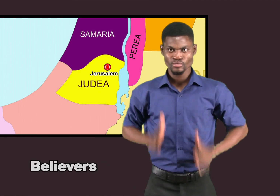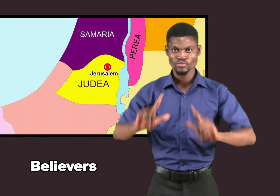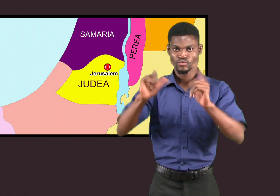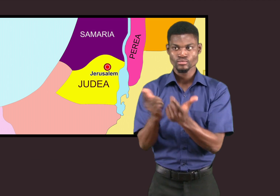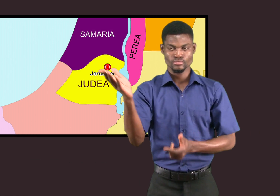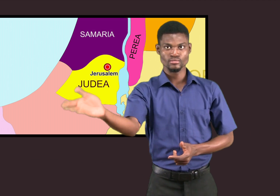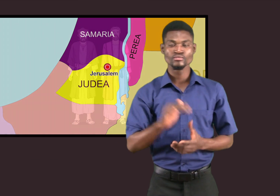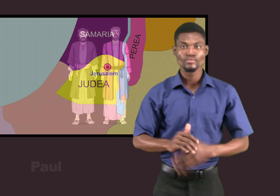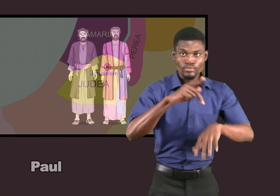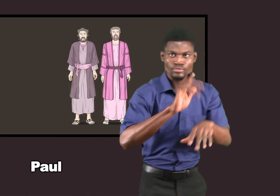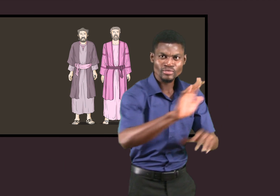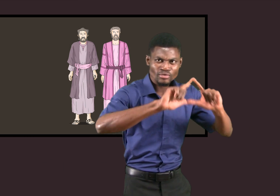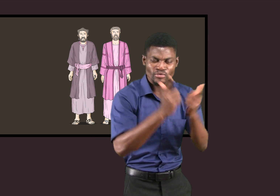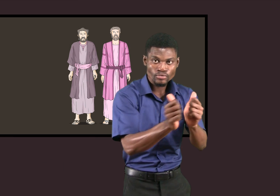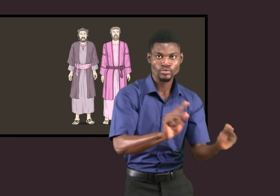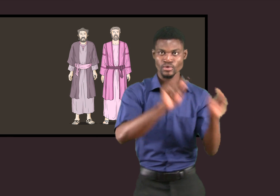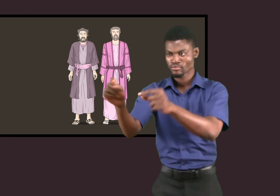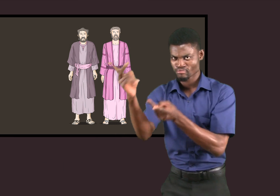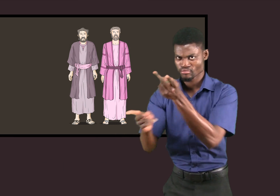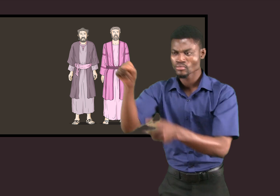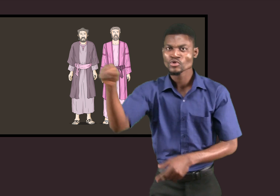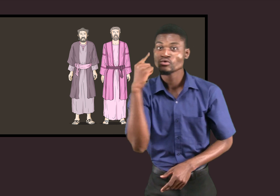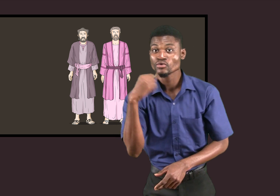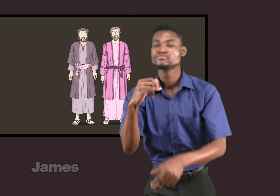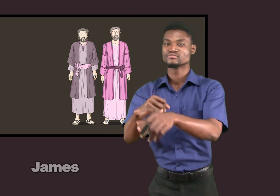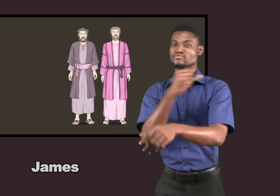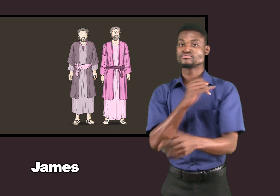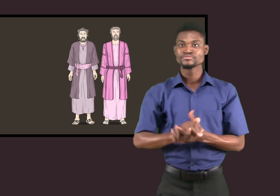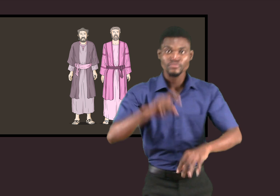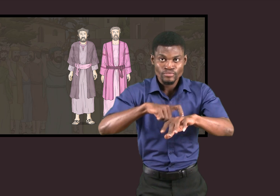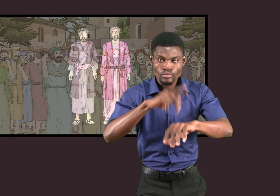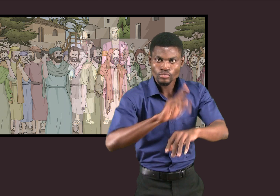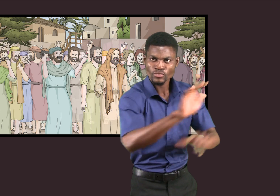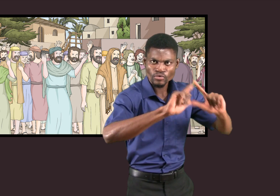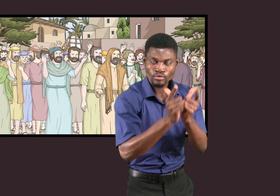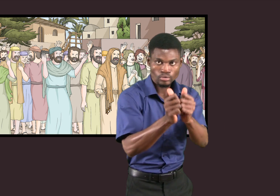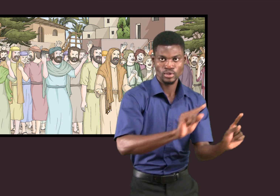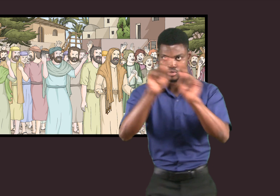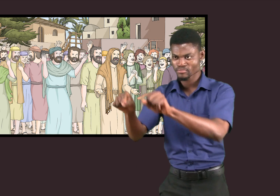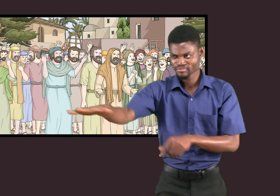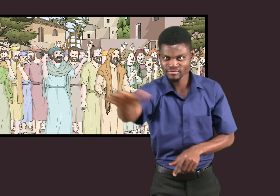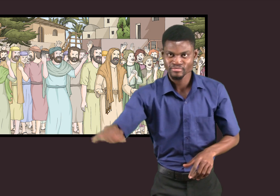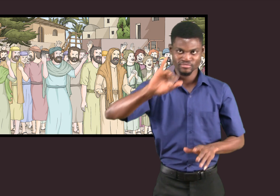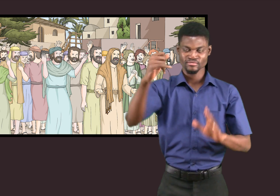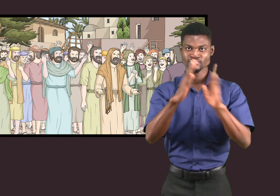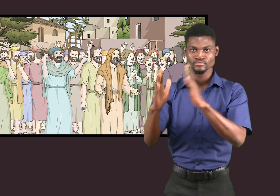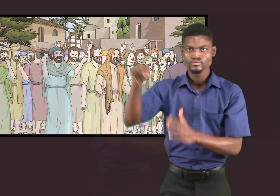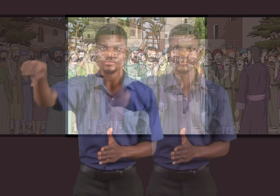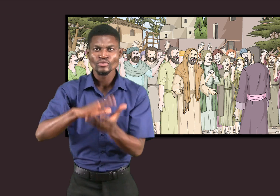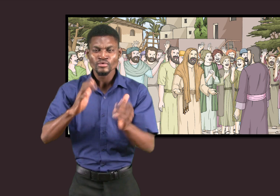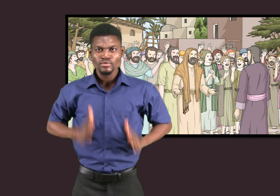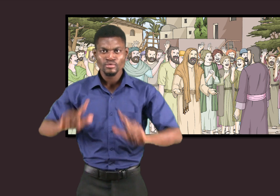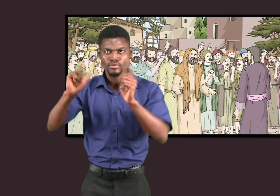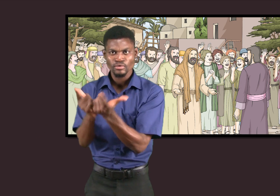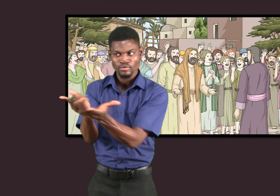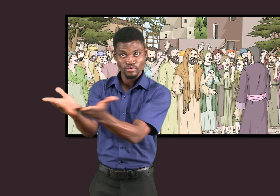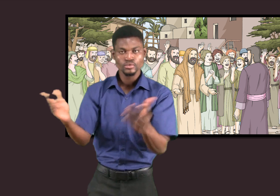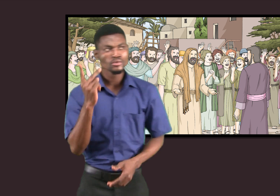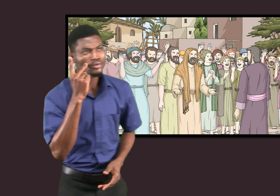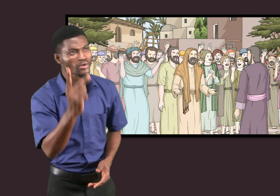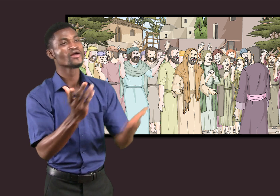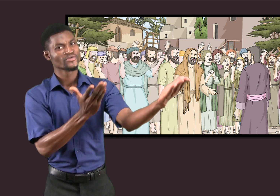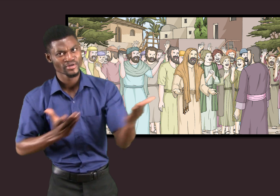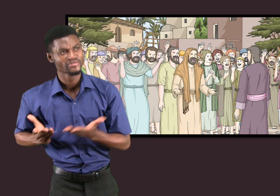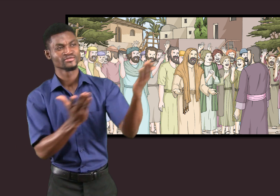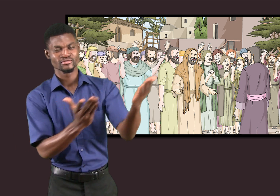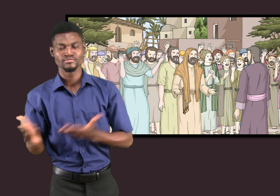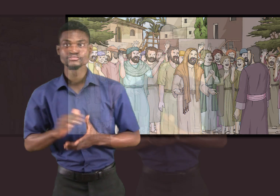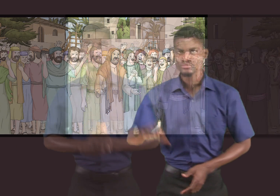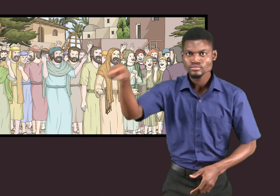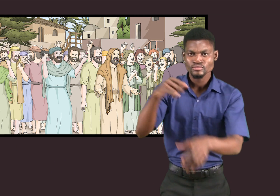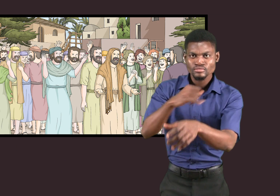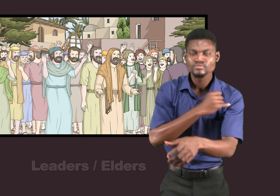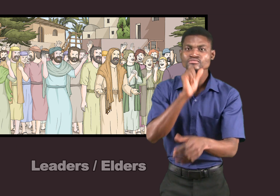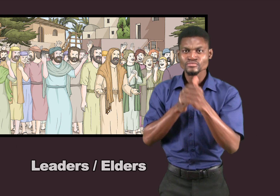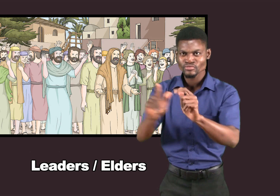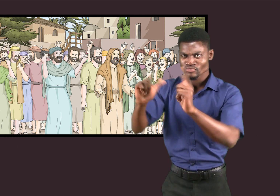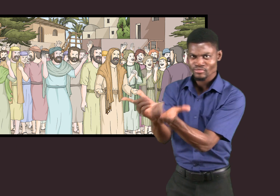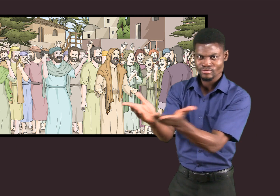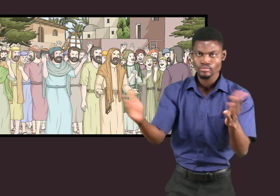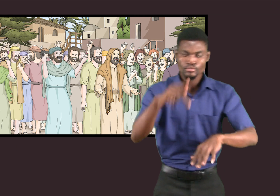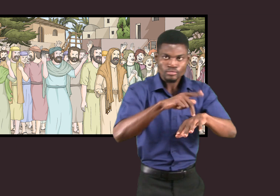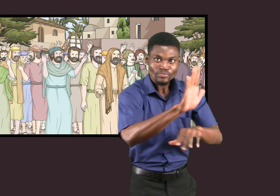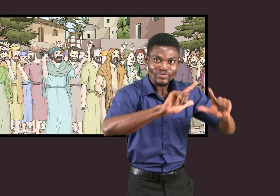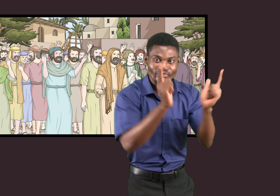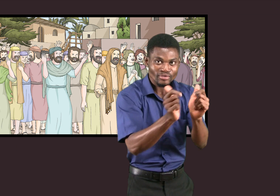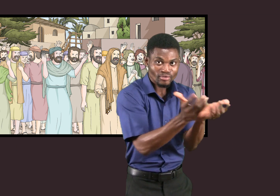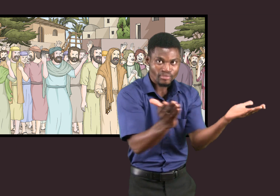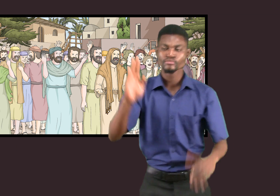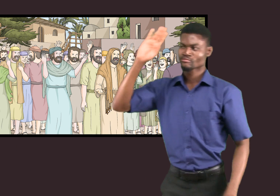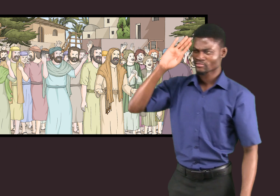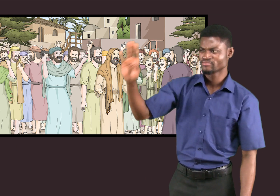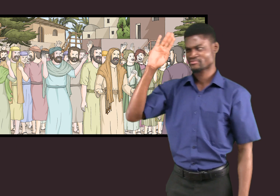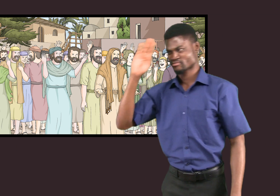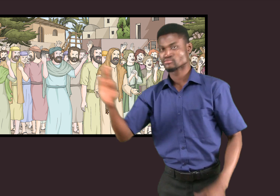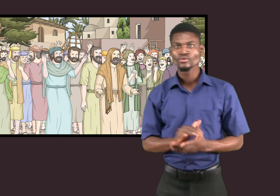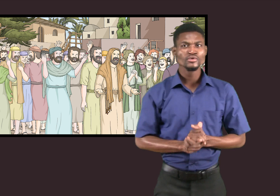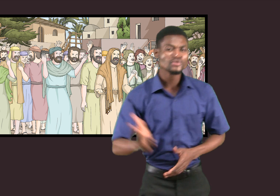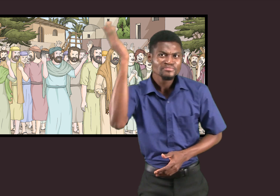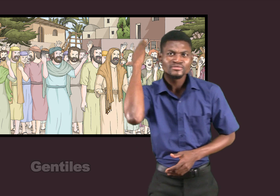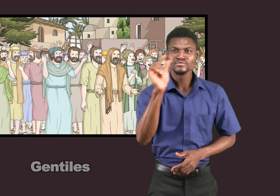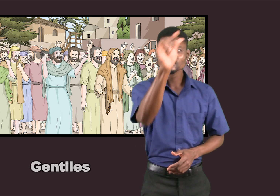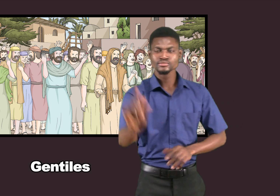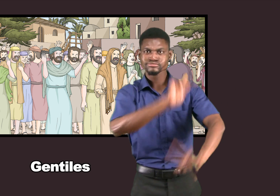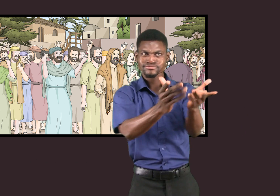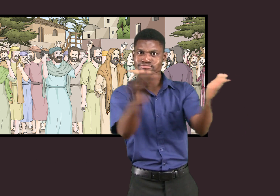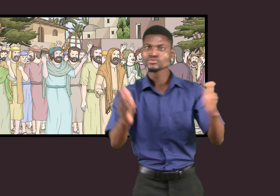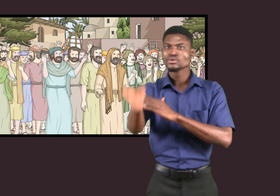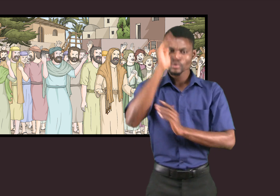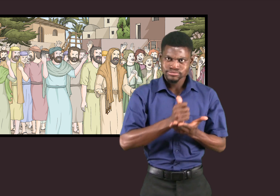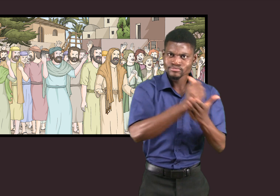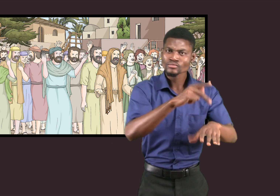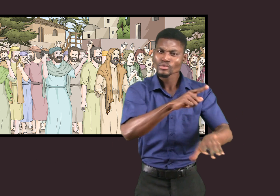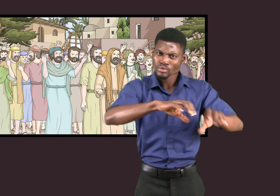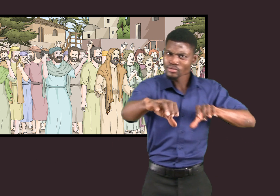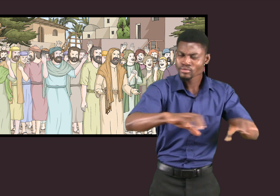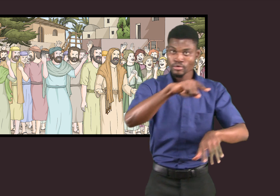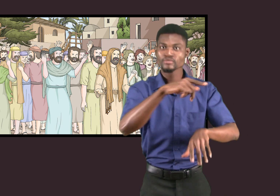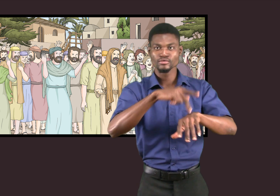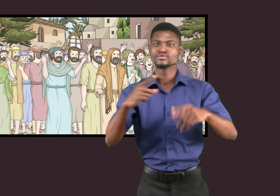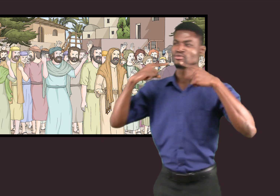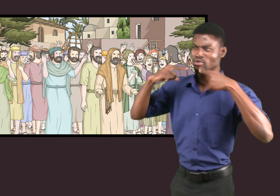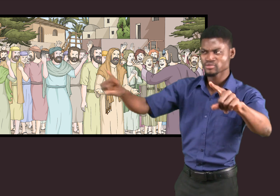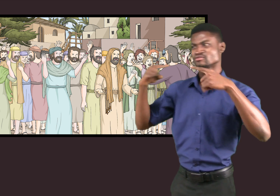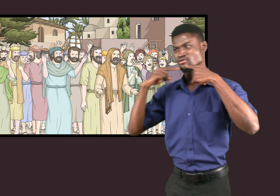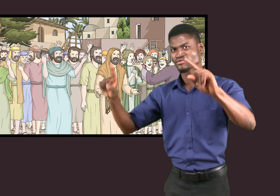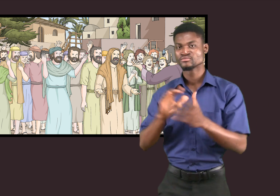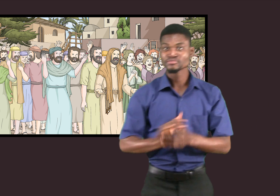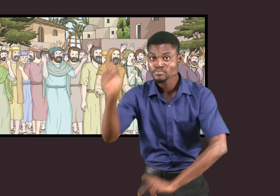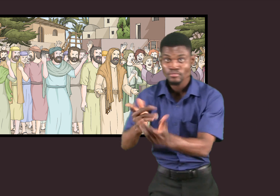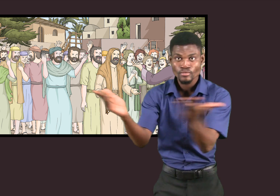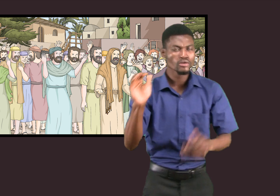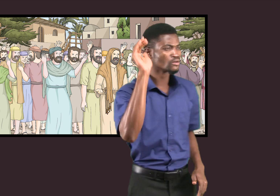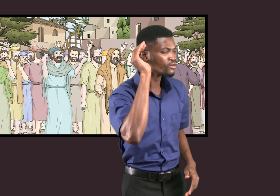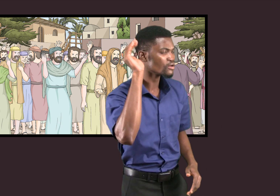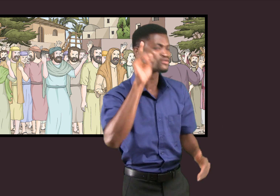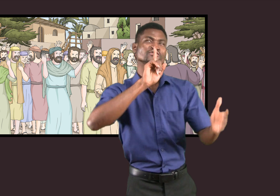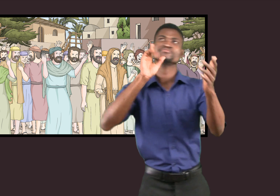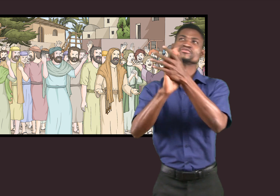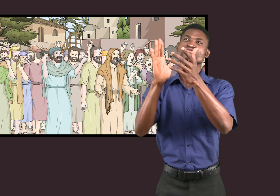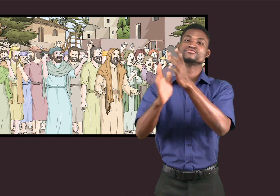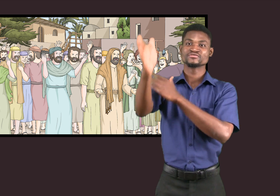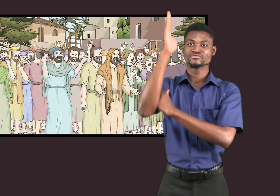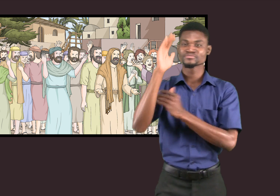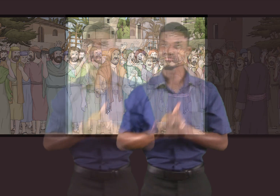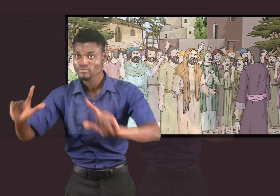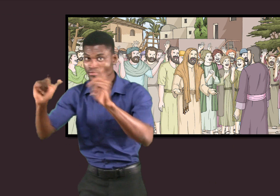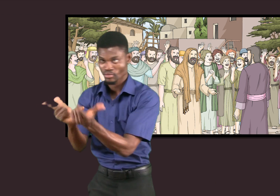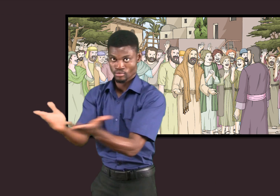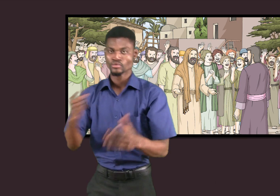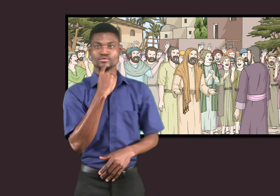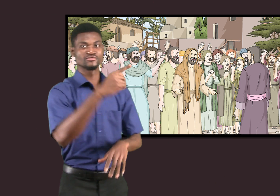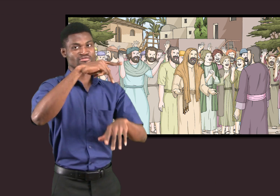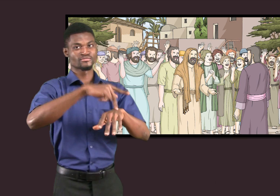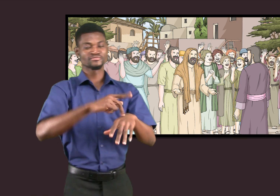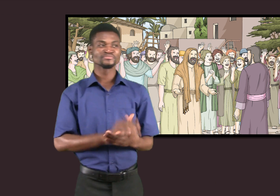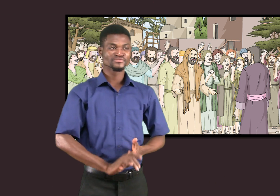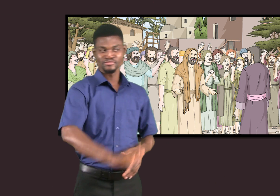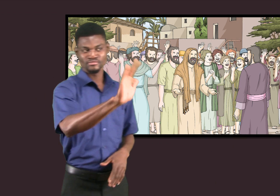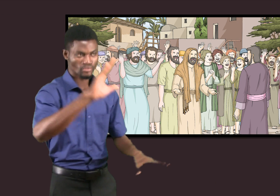The next day Paul went in with us to see James, and all the elders were present. Paul greeted them and recounted one by one the things that God had done among the Gentiles through his ministry. When they heard this, they glorified God.